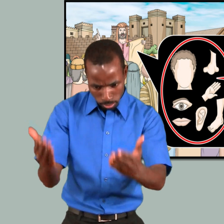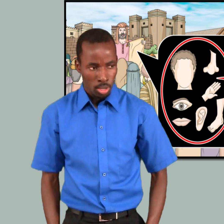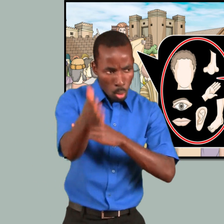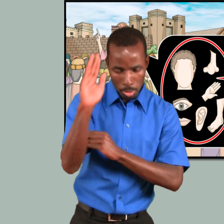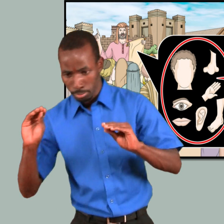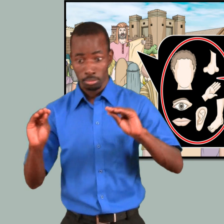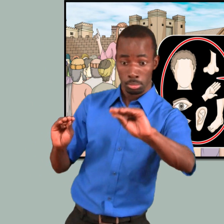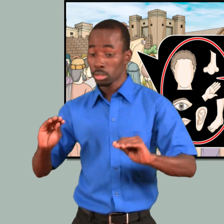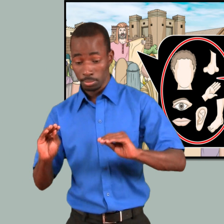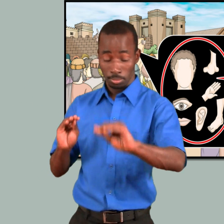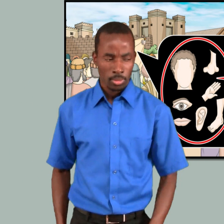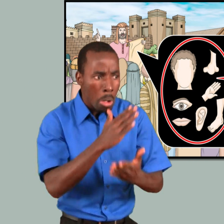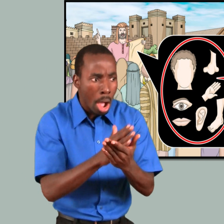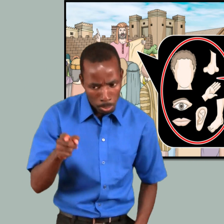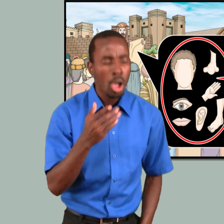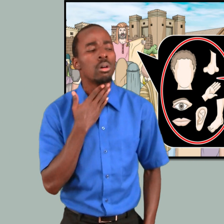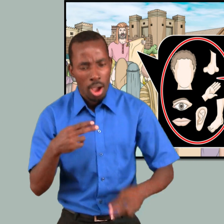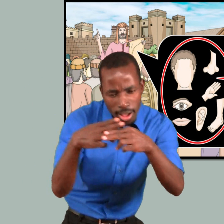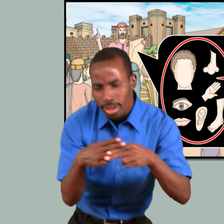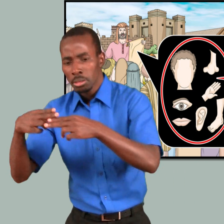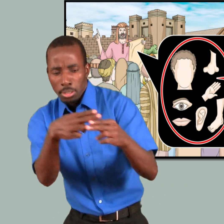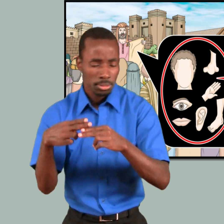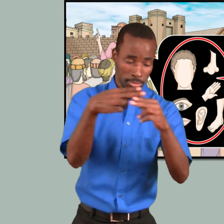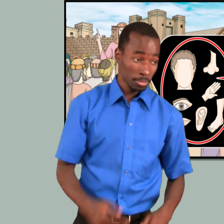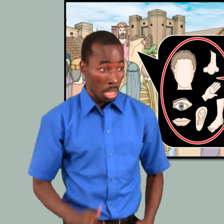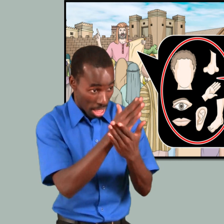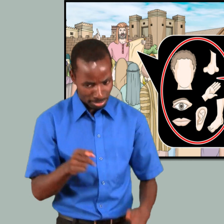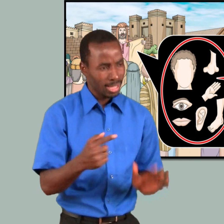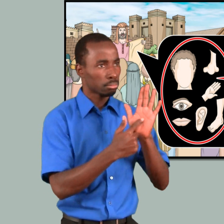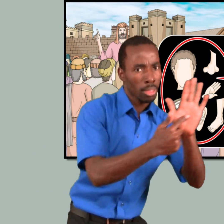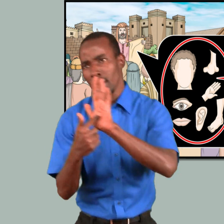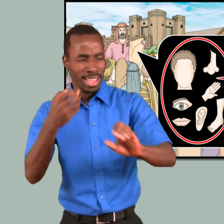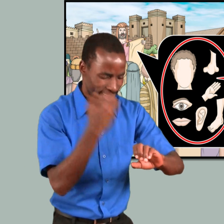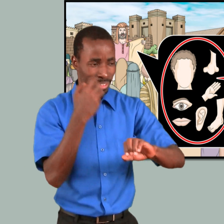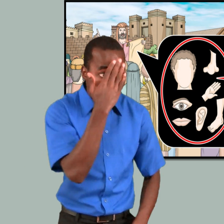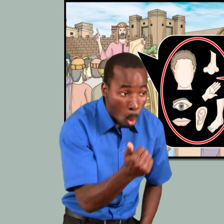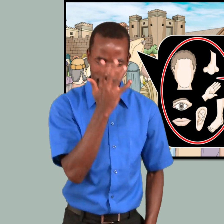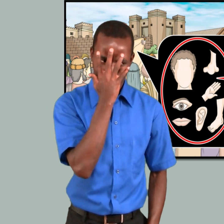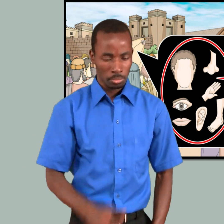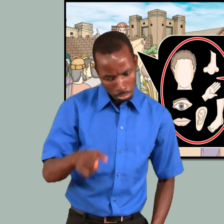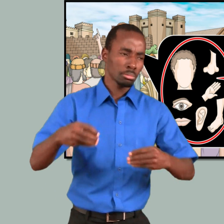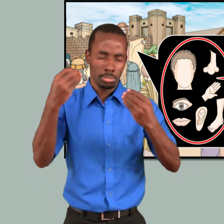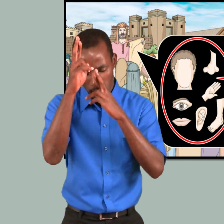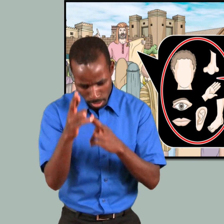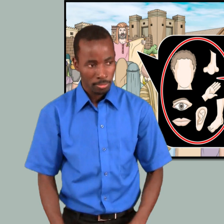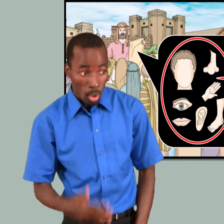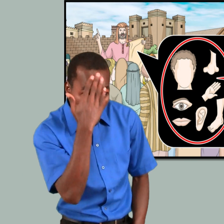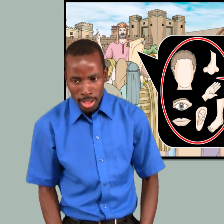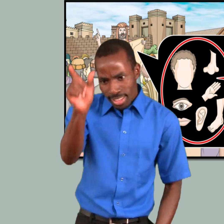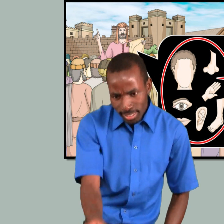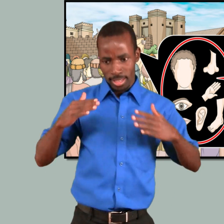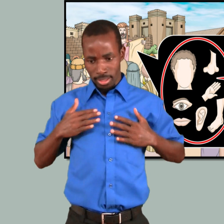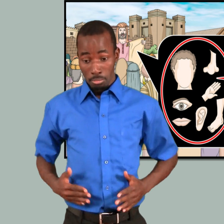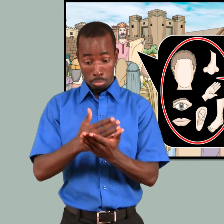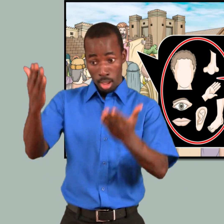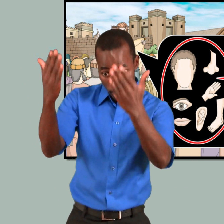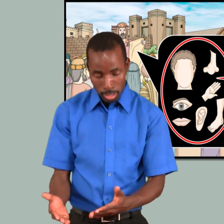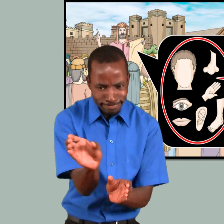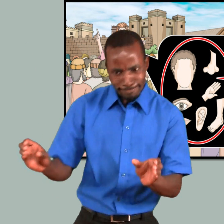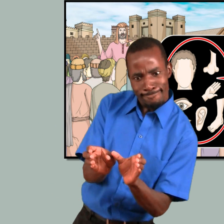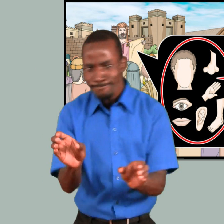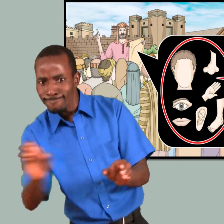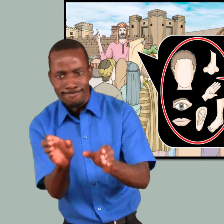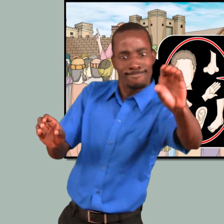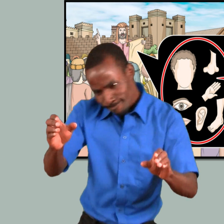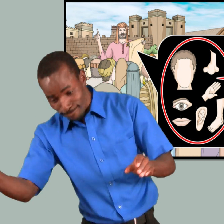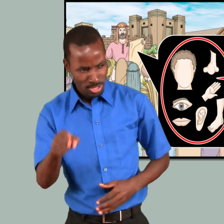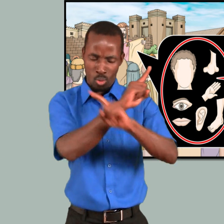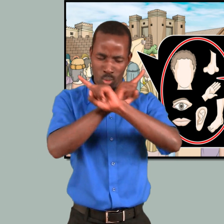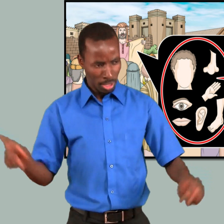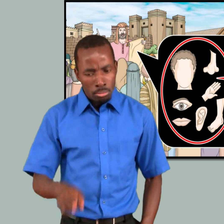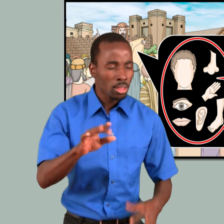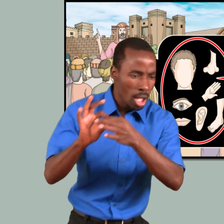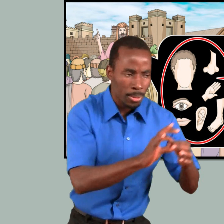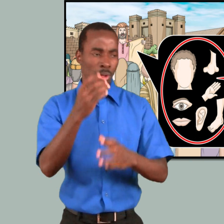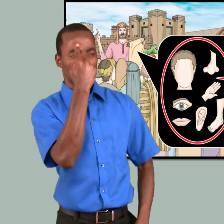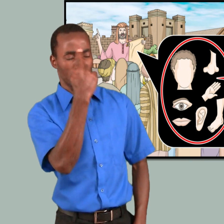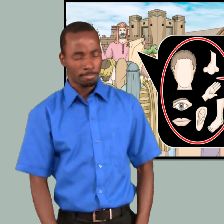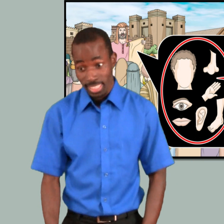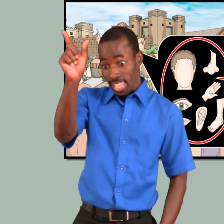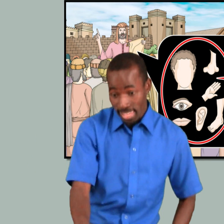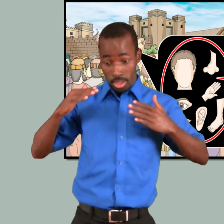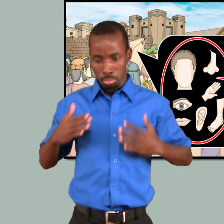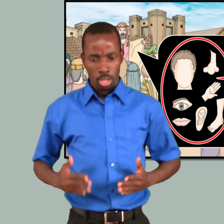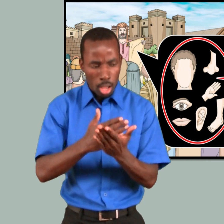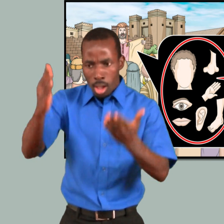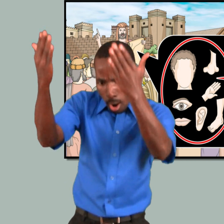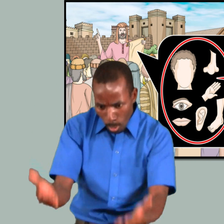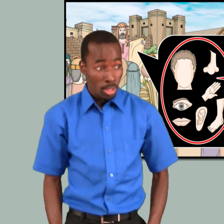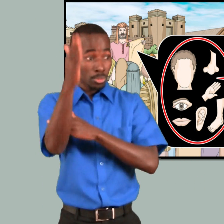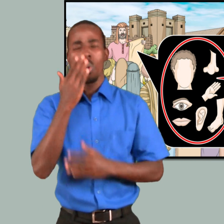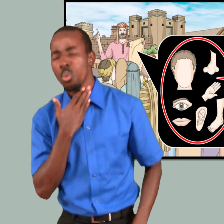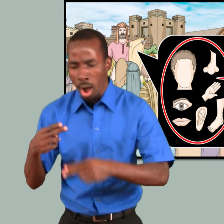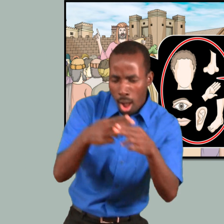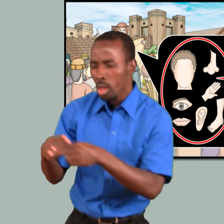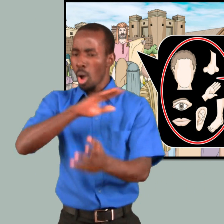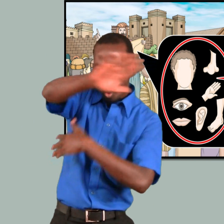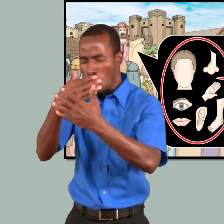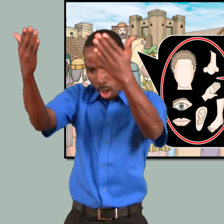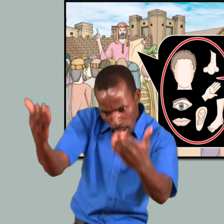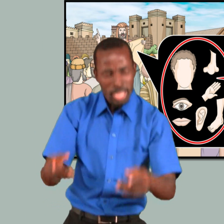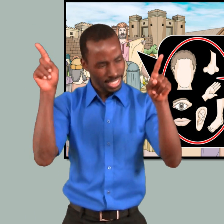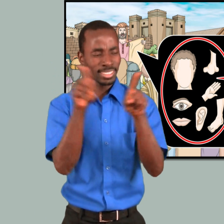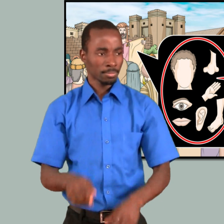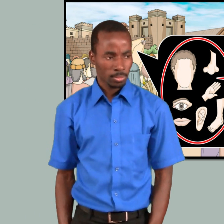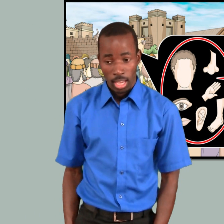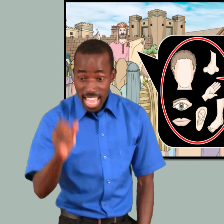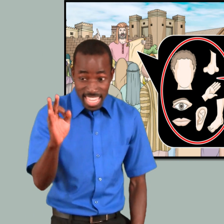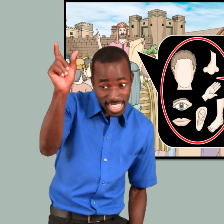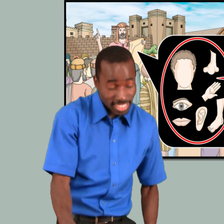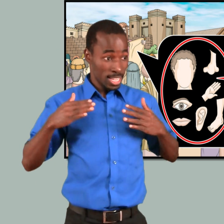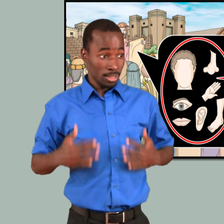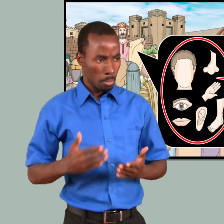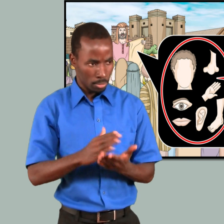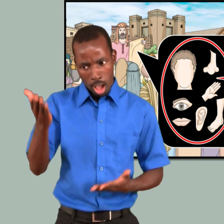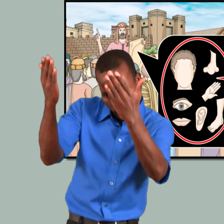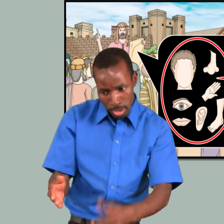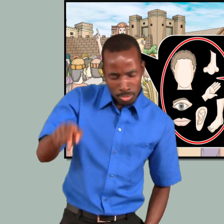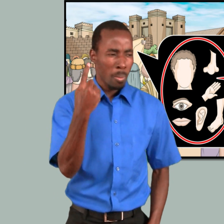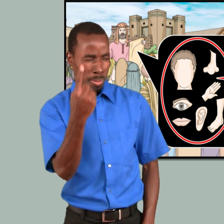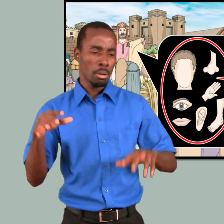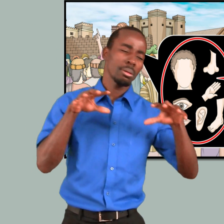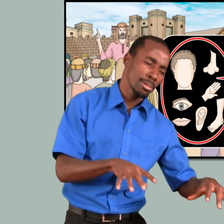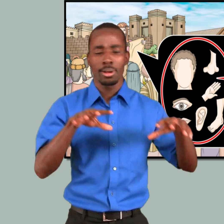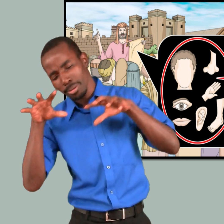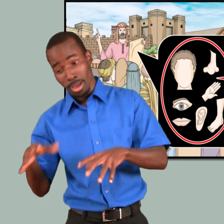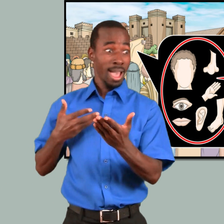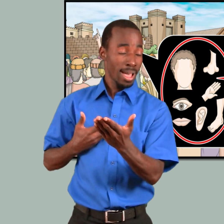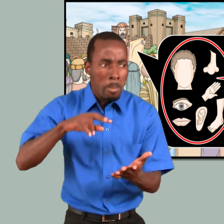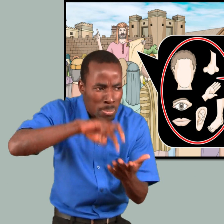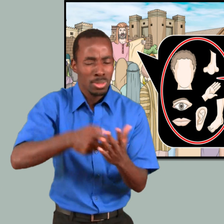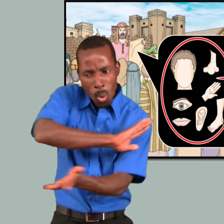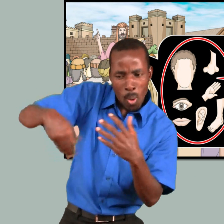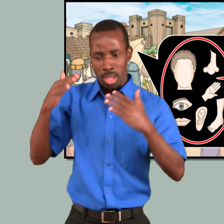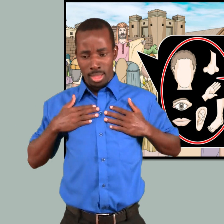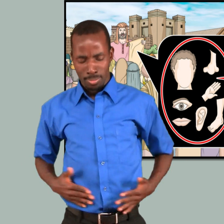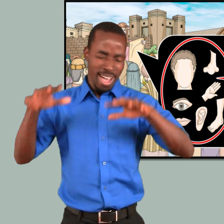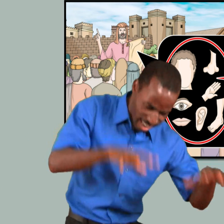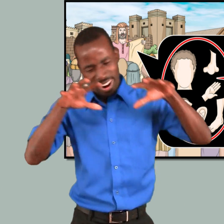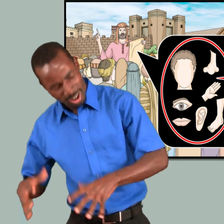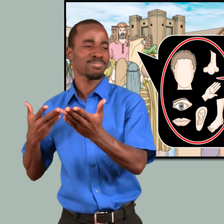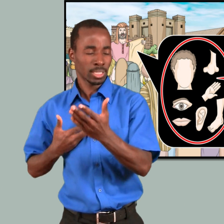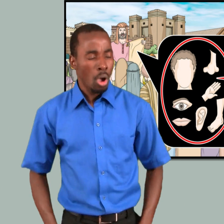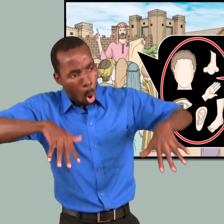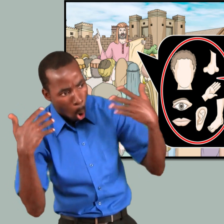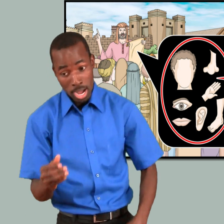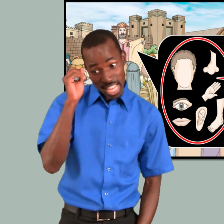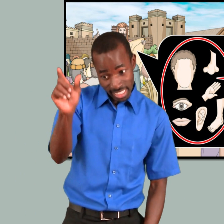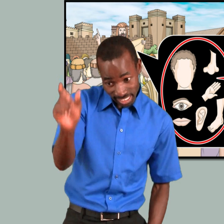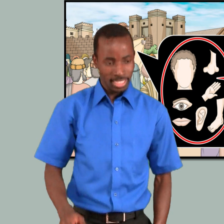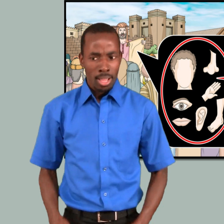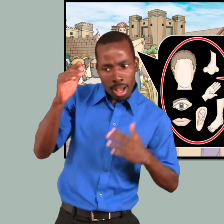But God has composed the body and has given greater honor to the parts that lacked it, so that there should be no division in the body, but that its members should have mutual concern for one another.